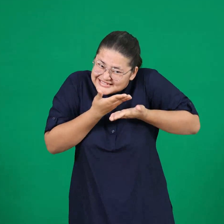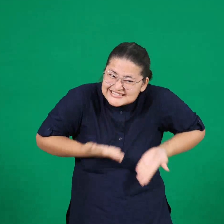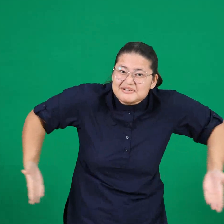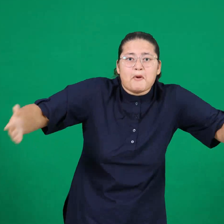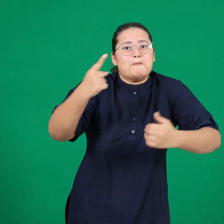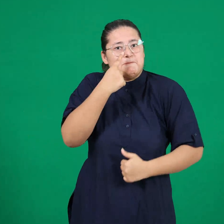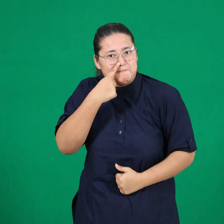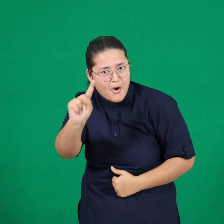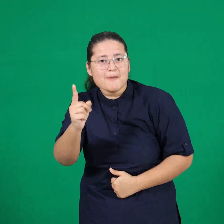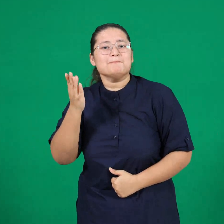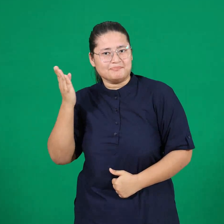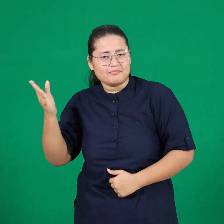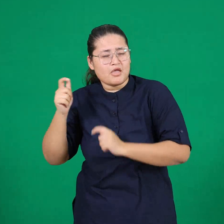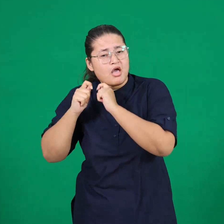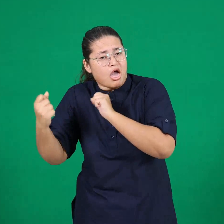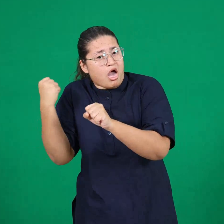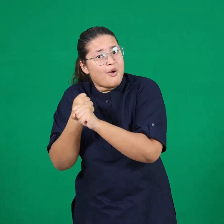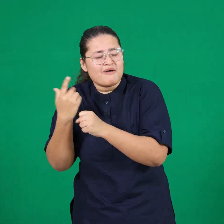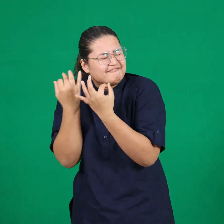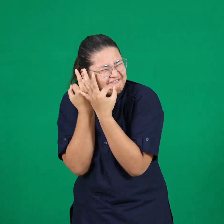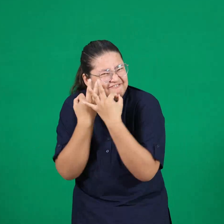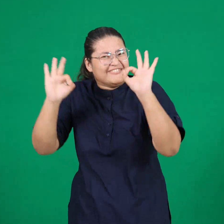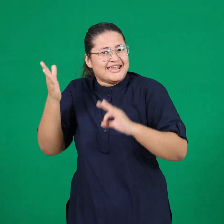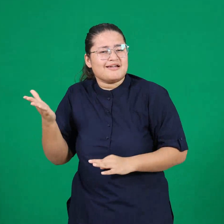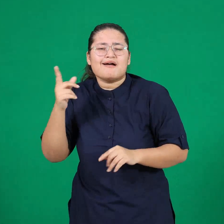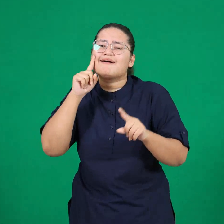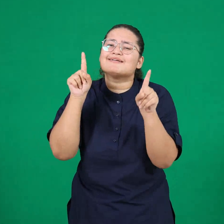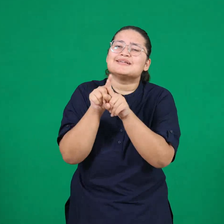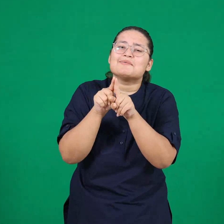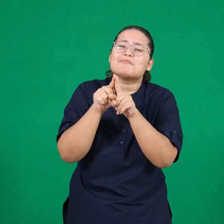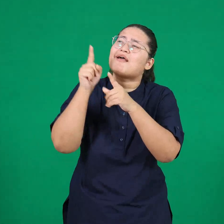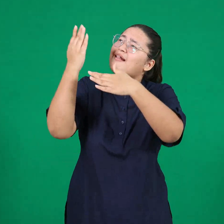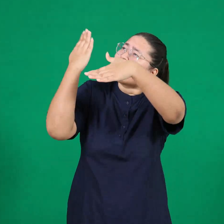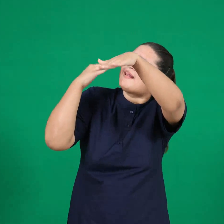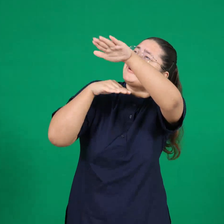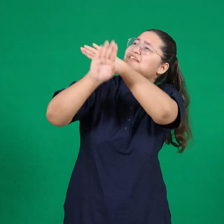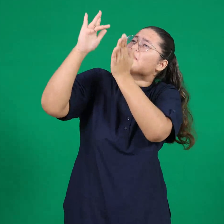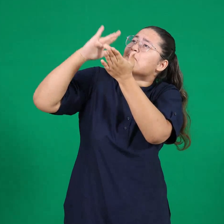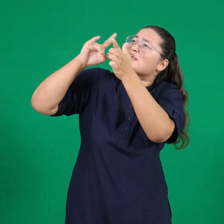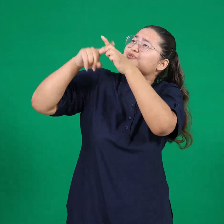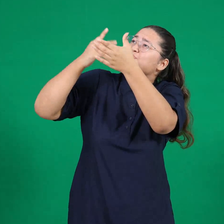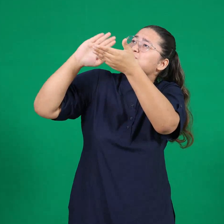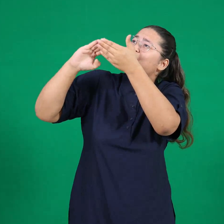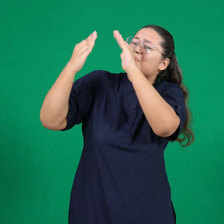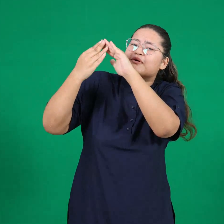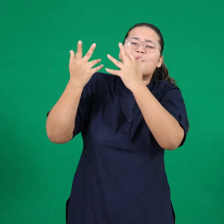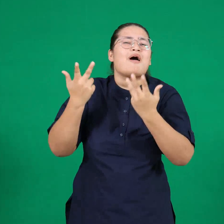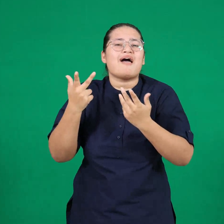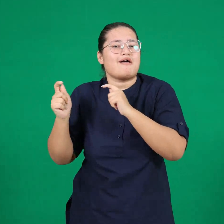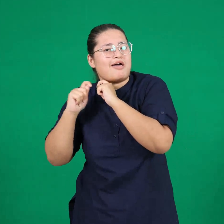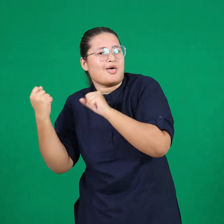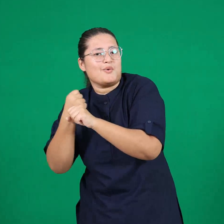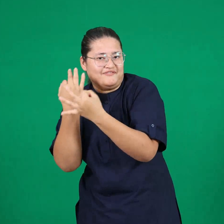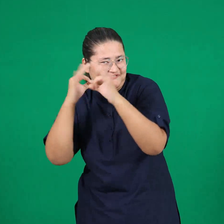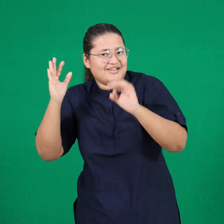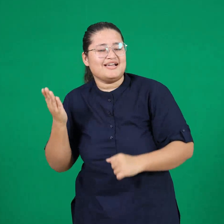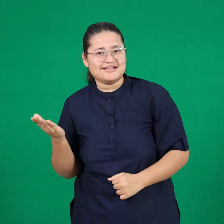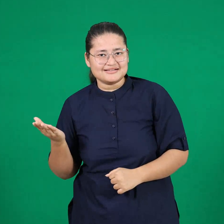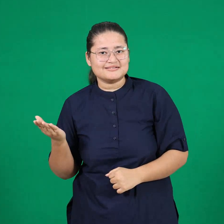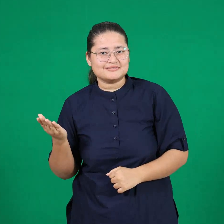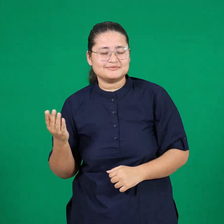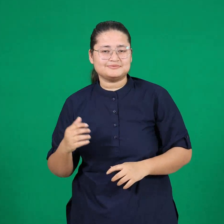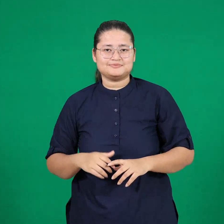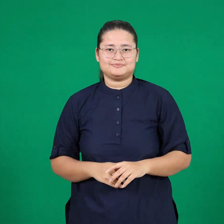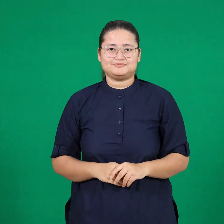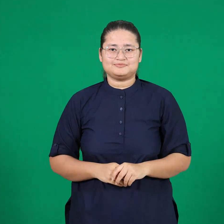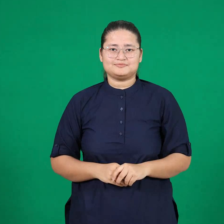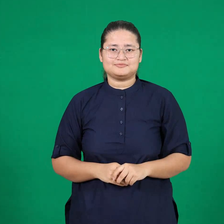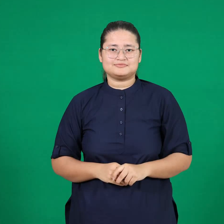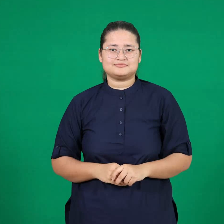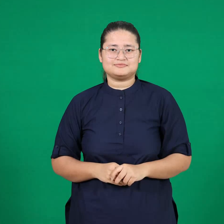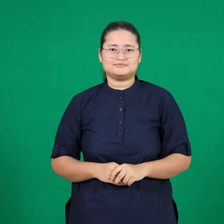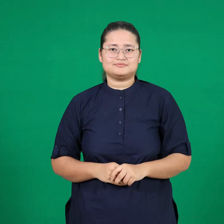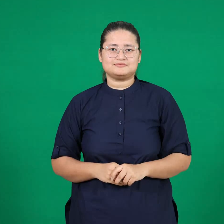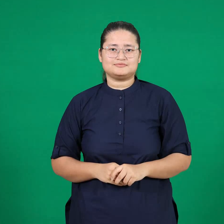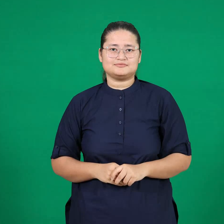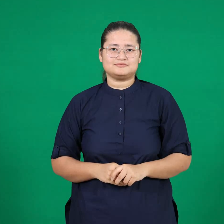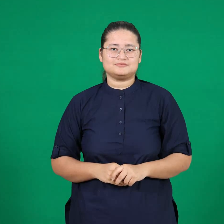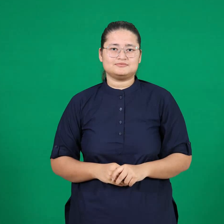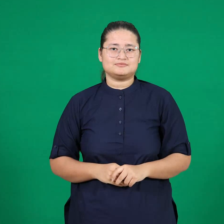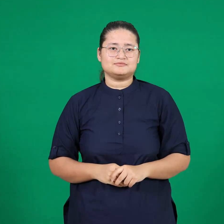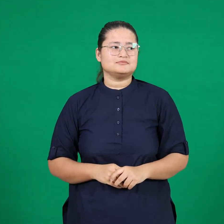But the Jerusalem above is free, and she is our mother.